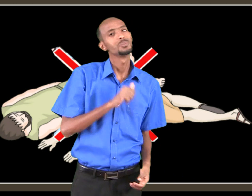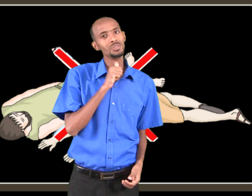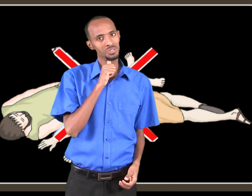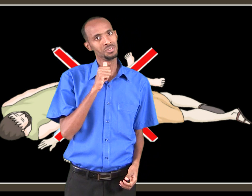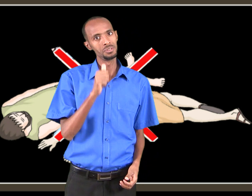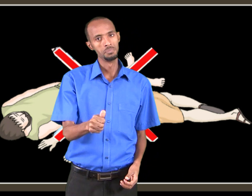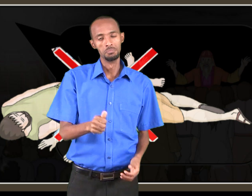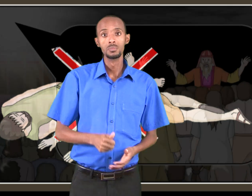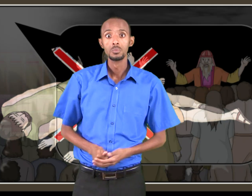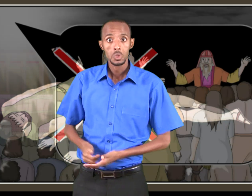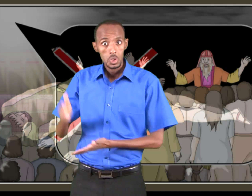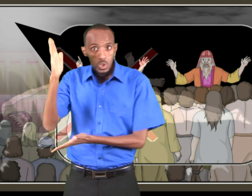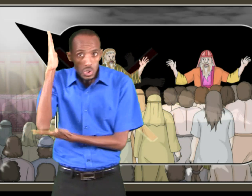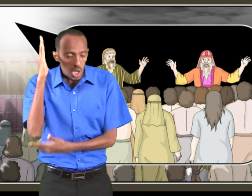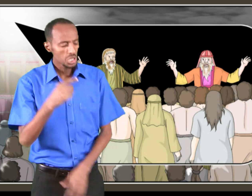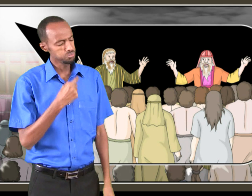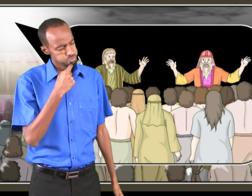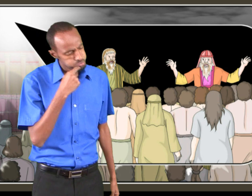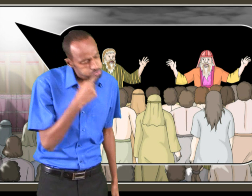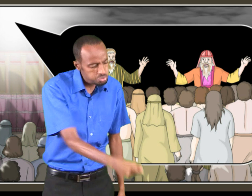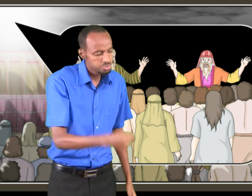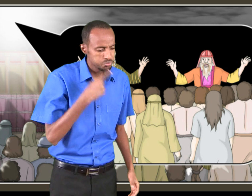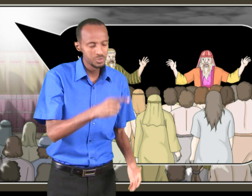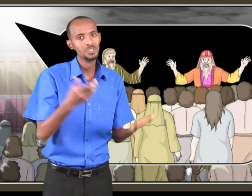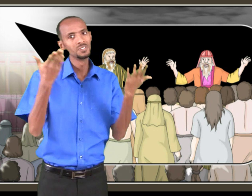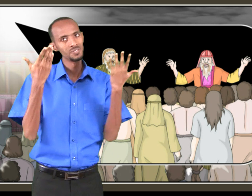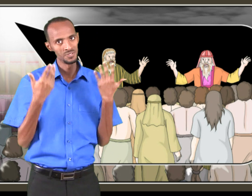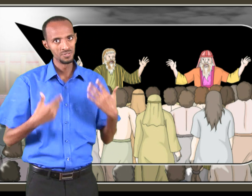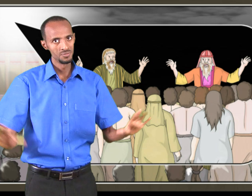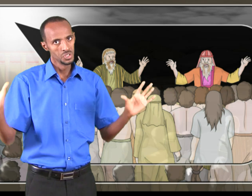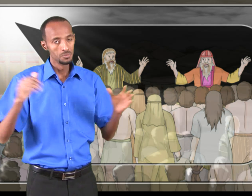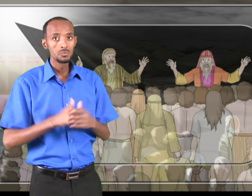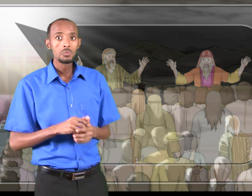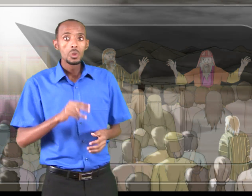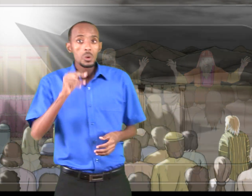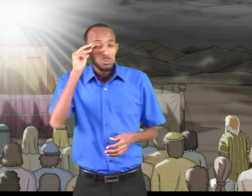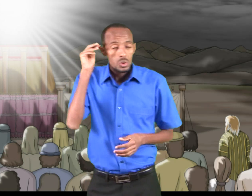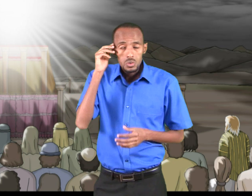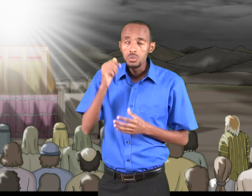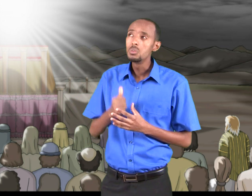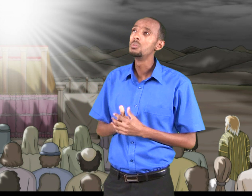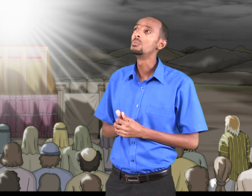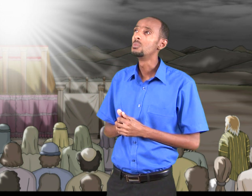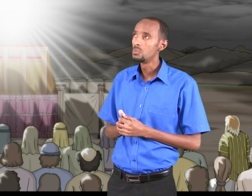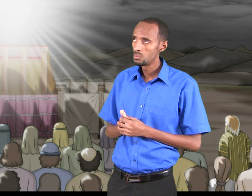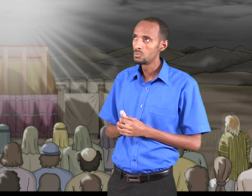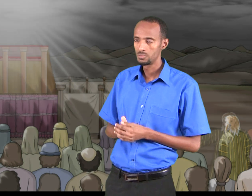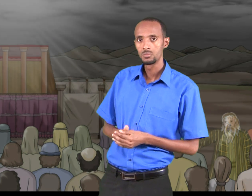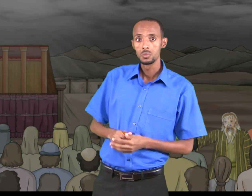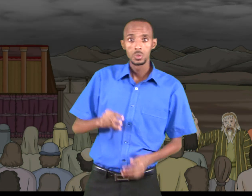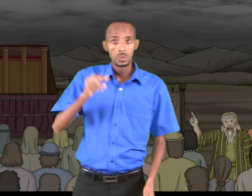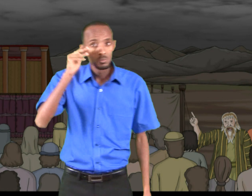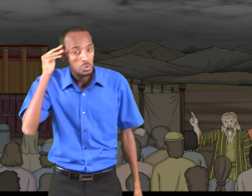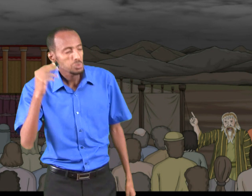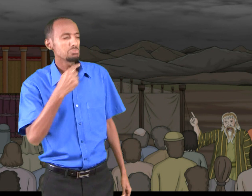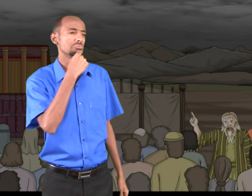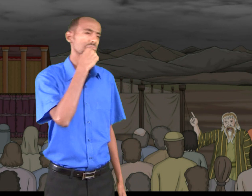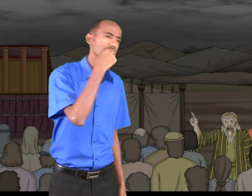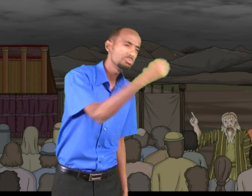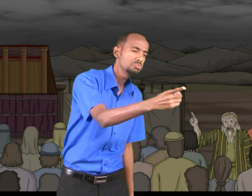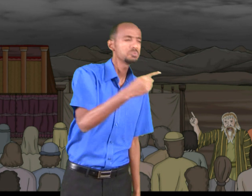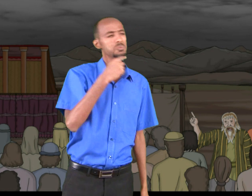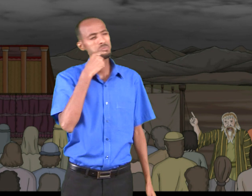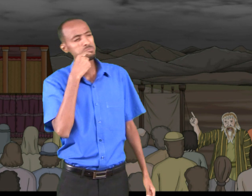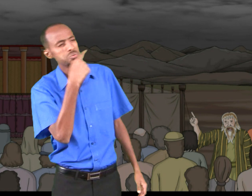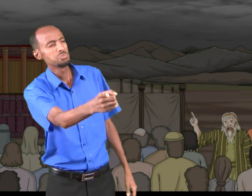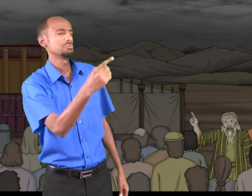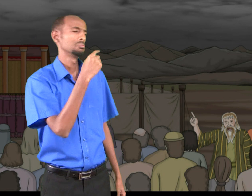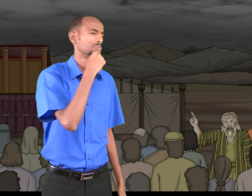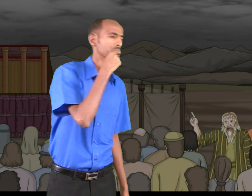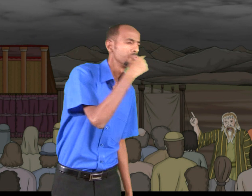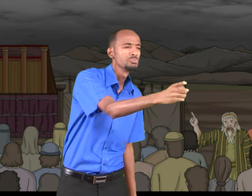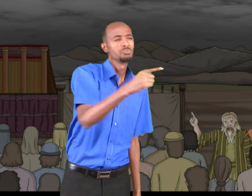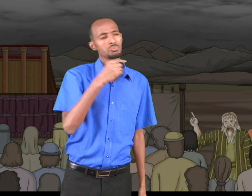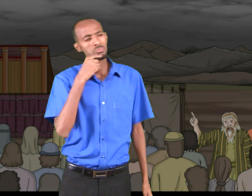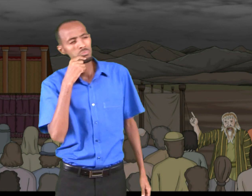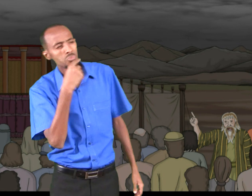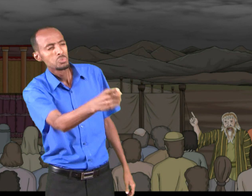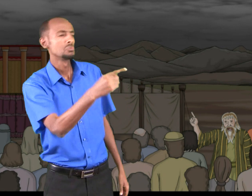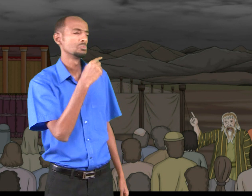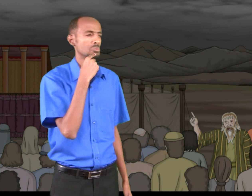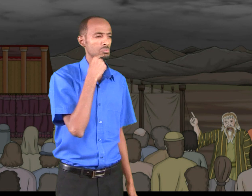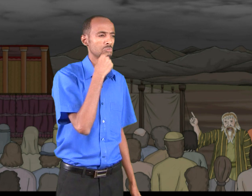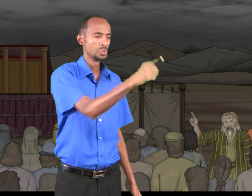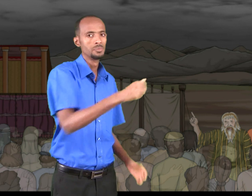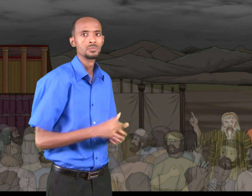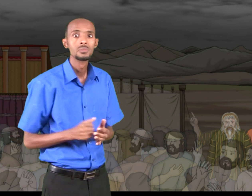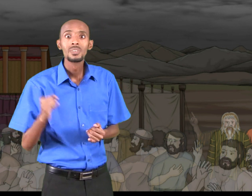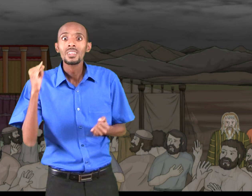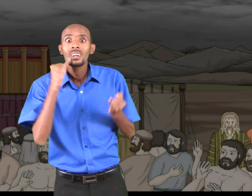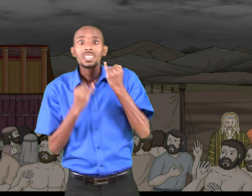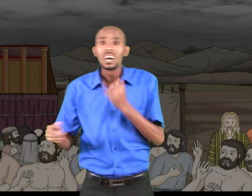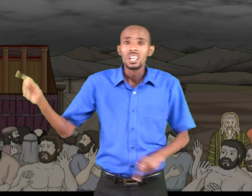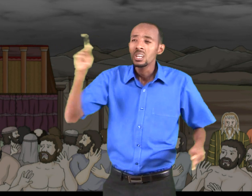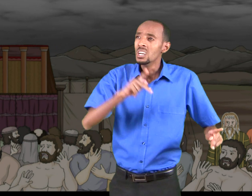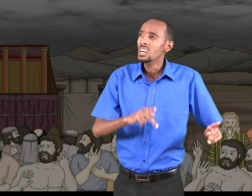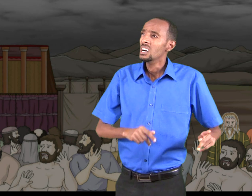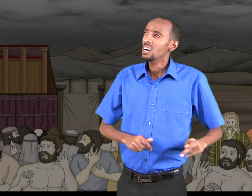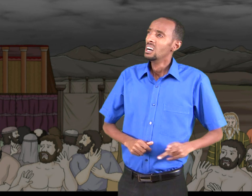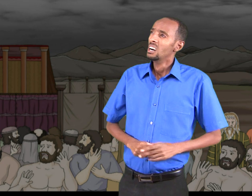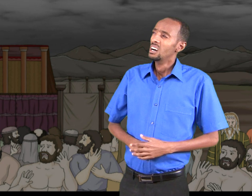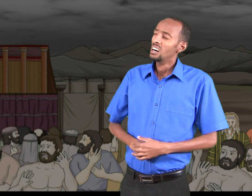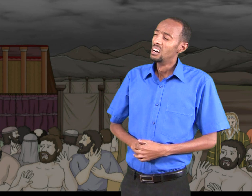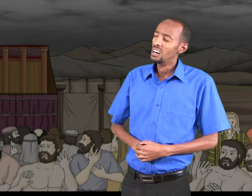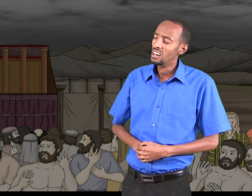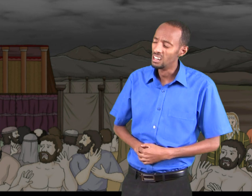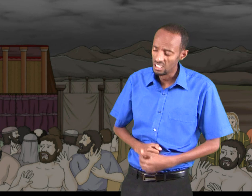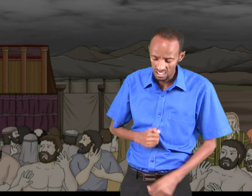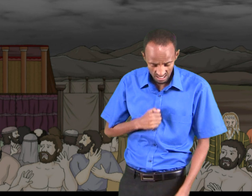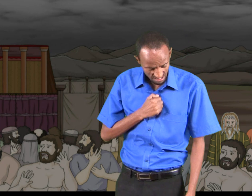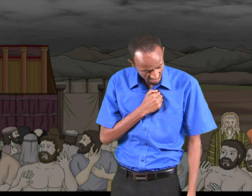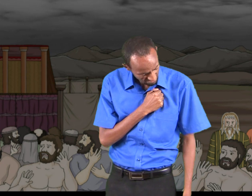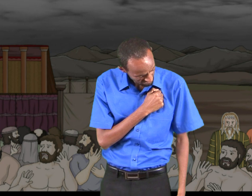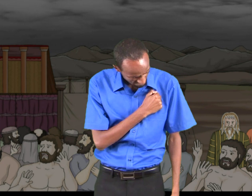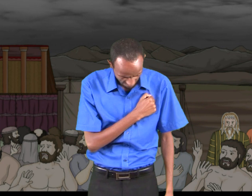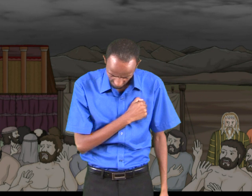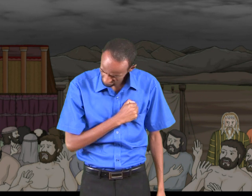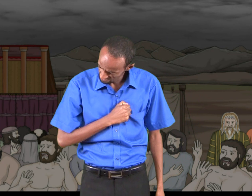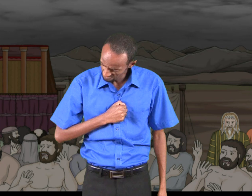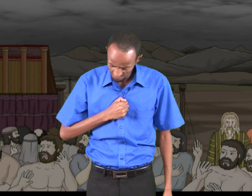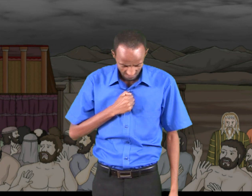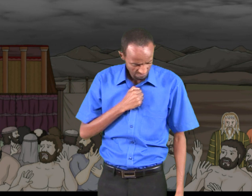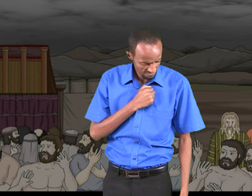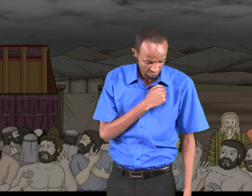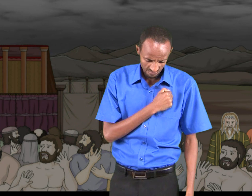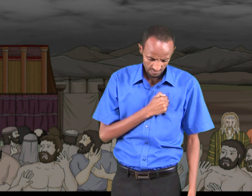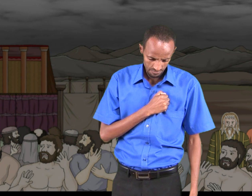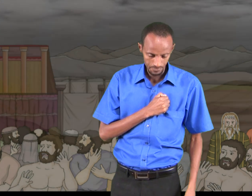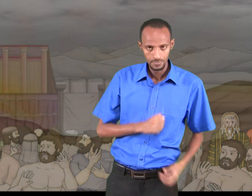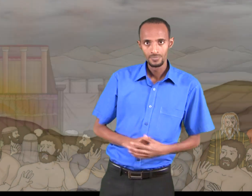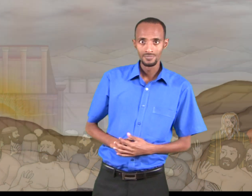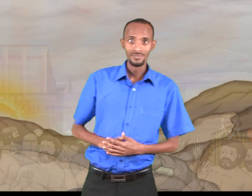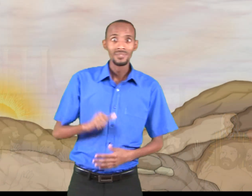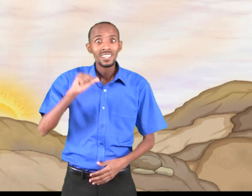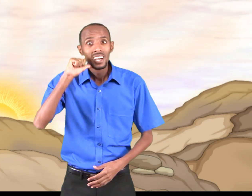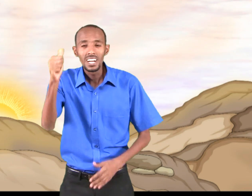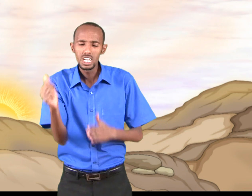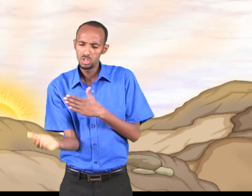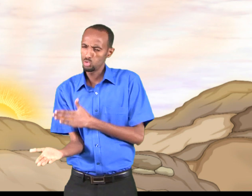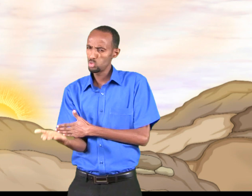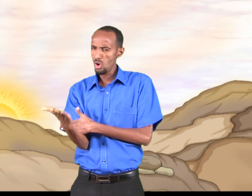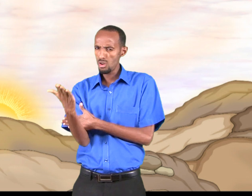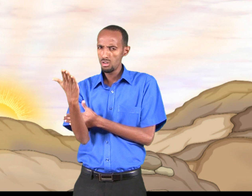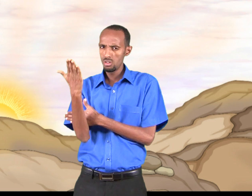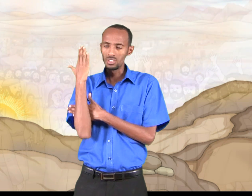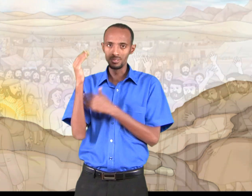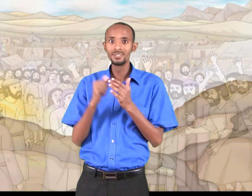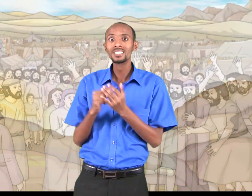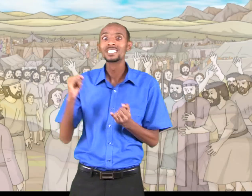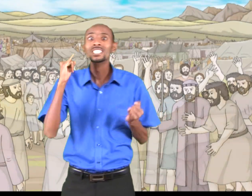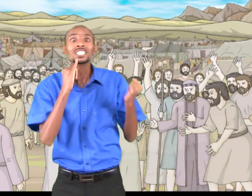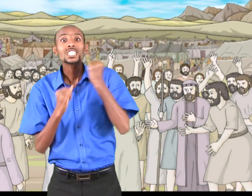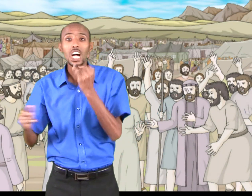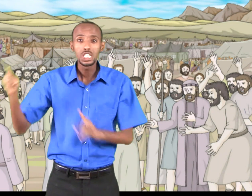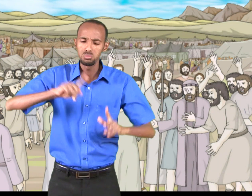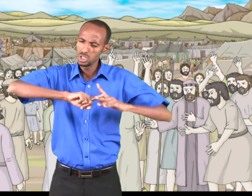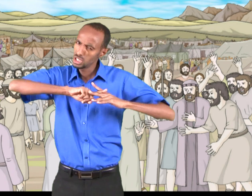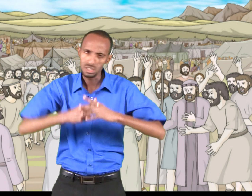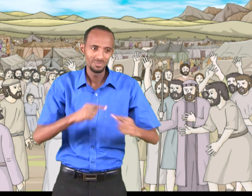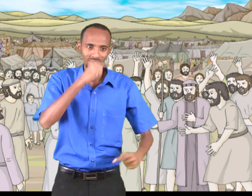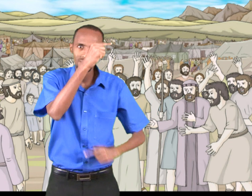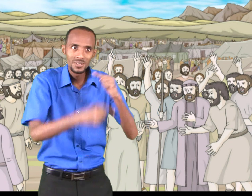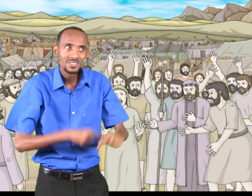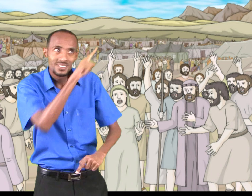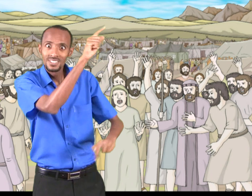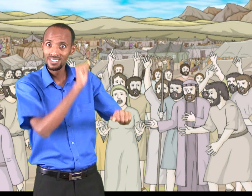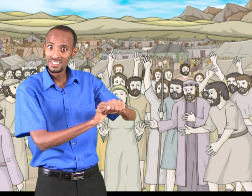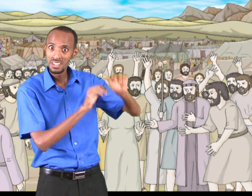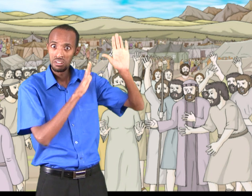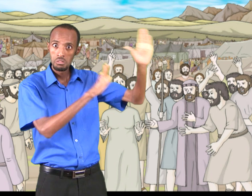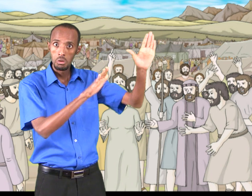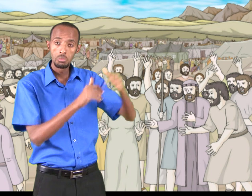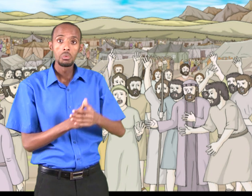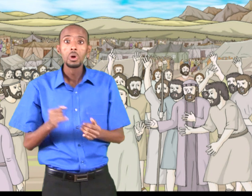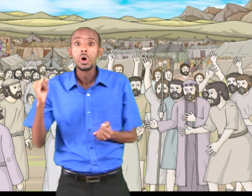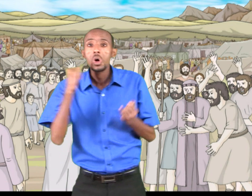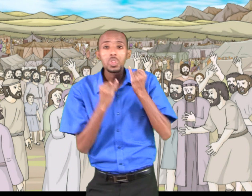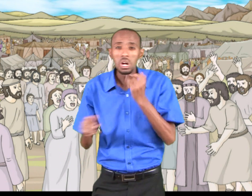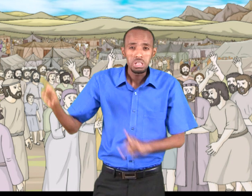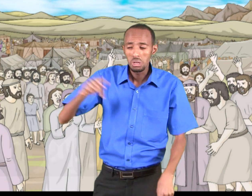And when Moses relayed these words to all the Israelites, the people mourned bitterly. Early the next morning they got up and went up toward the ridge of the hill country.